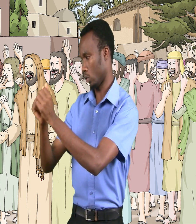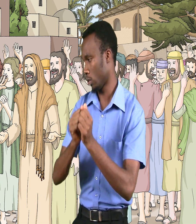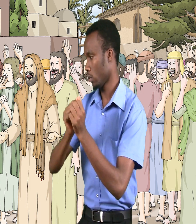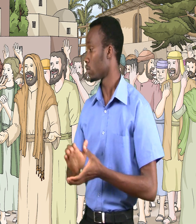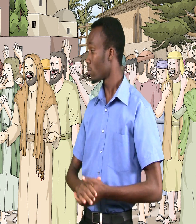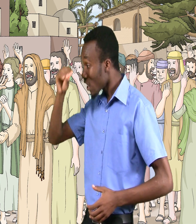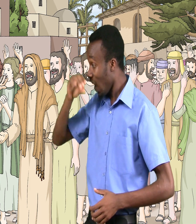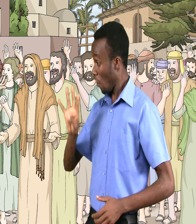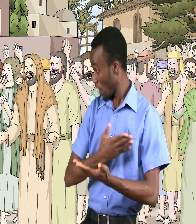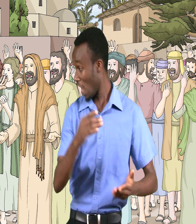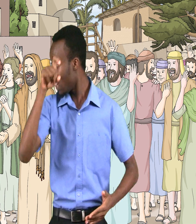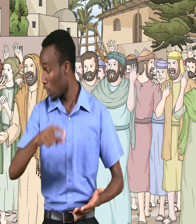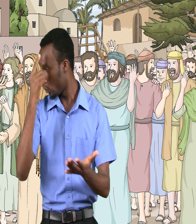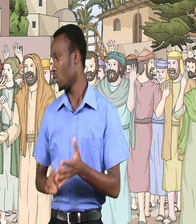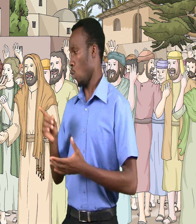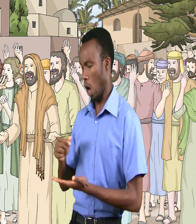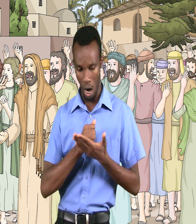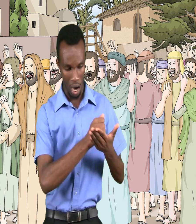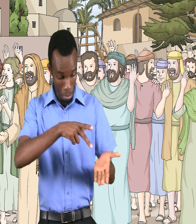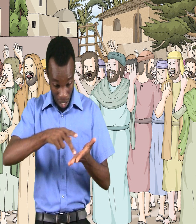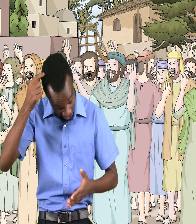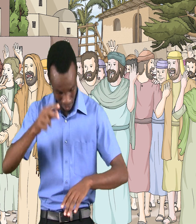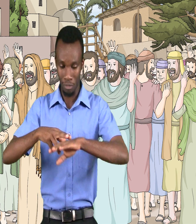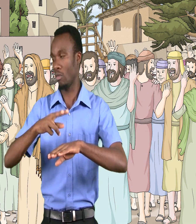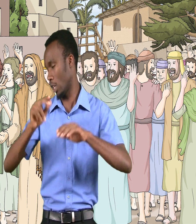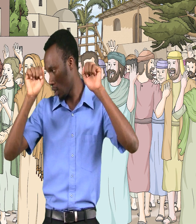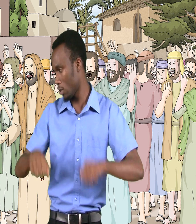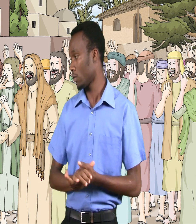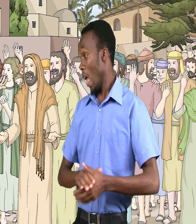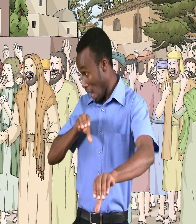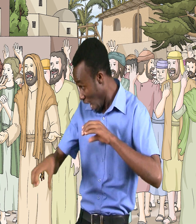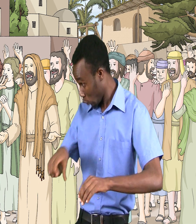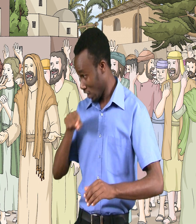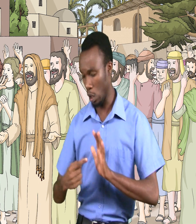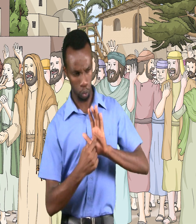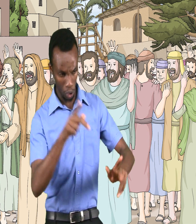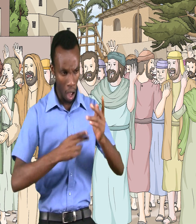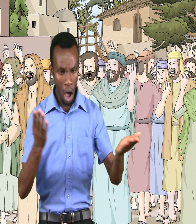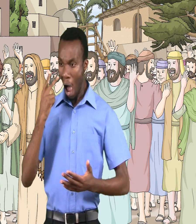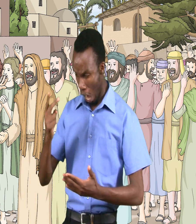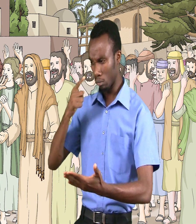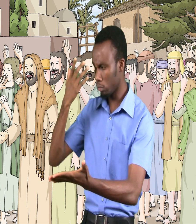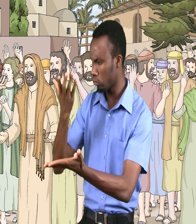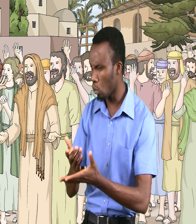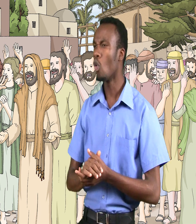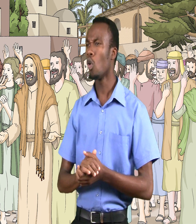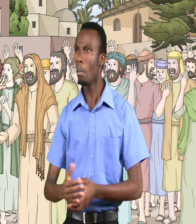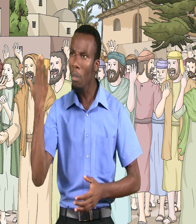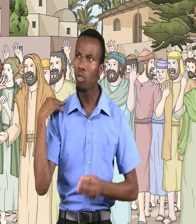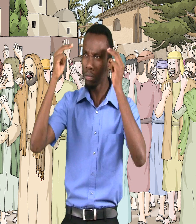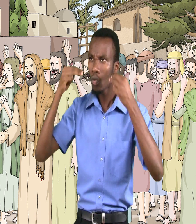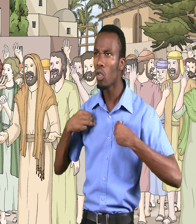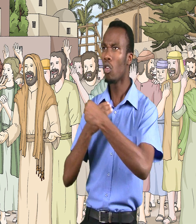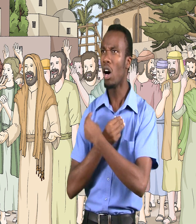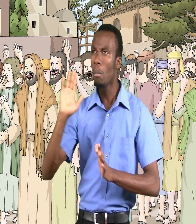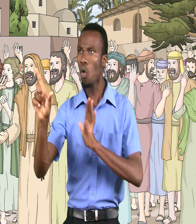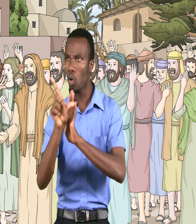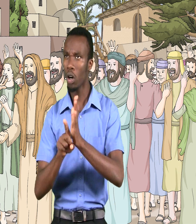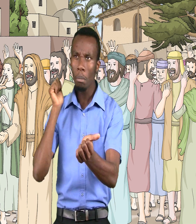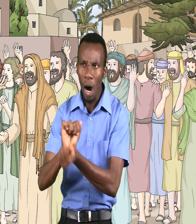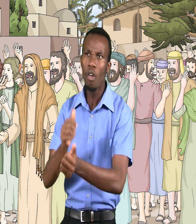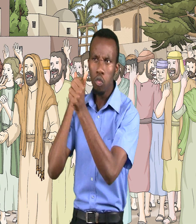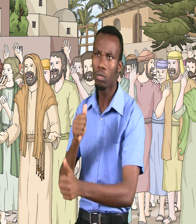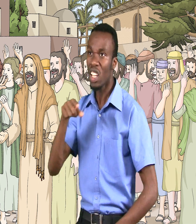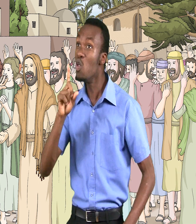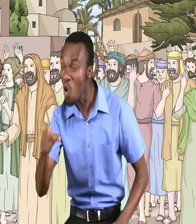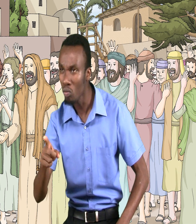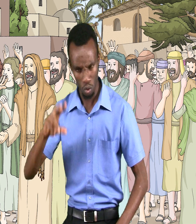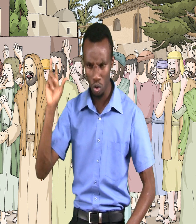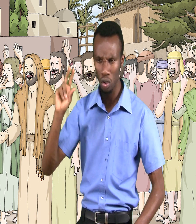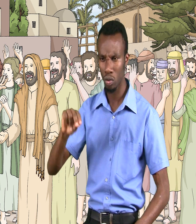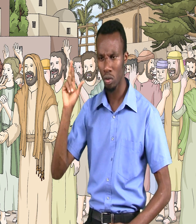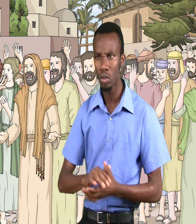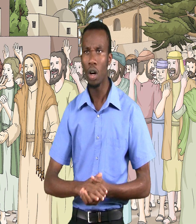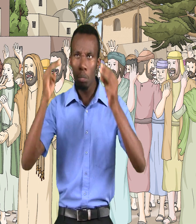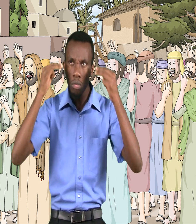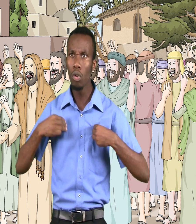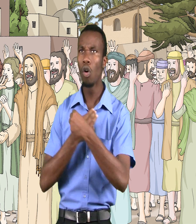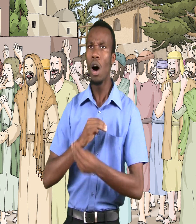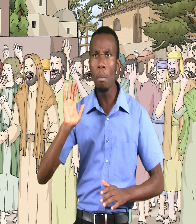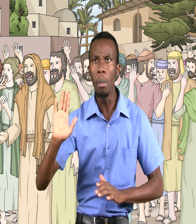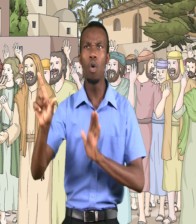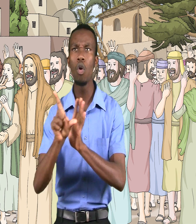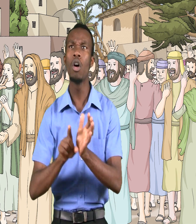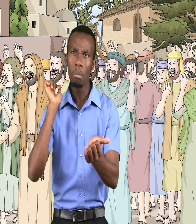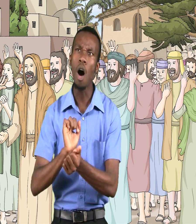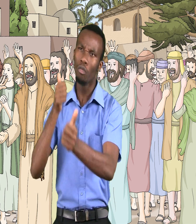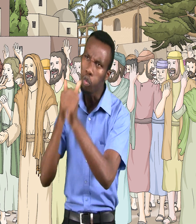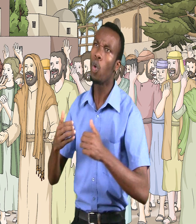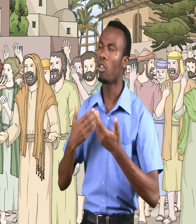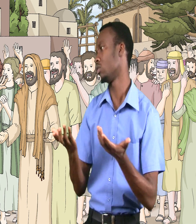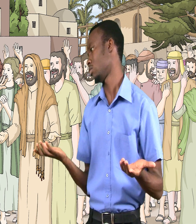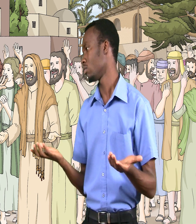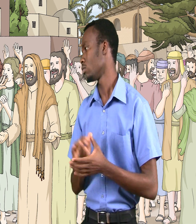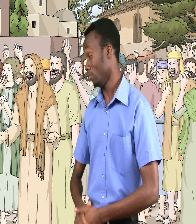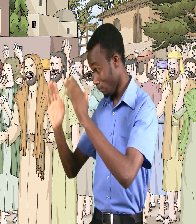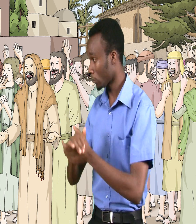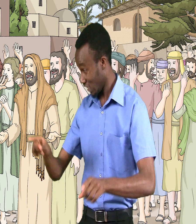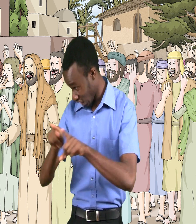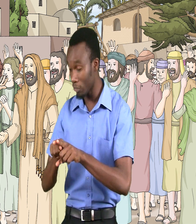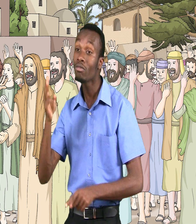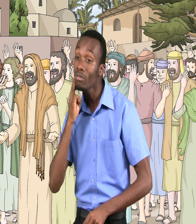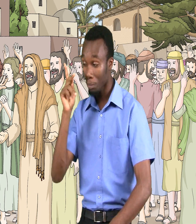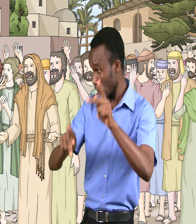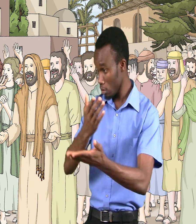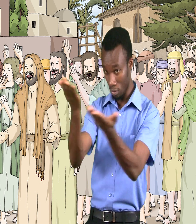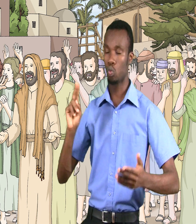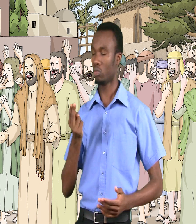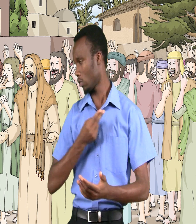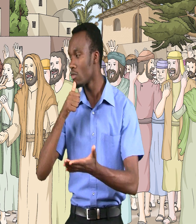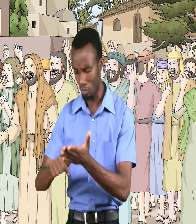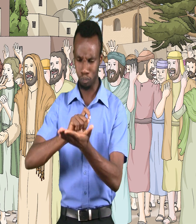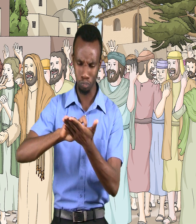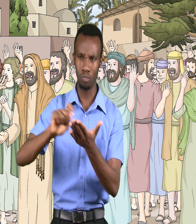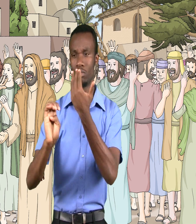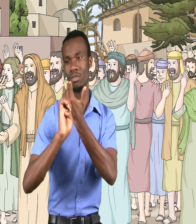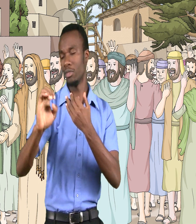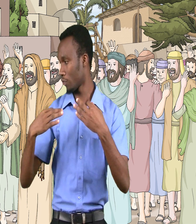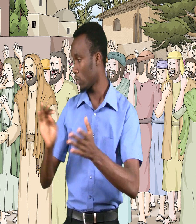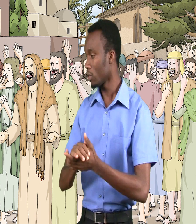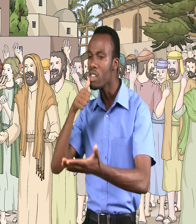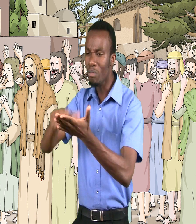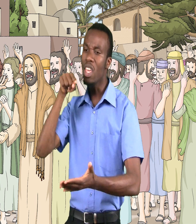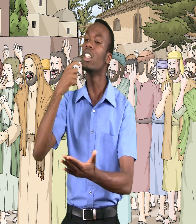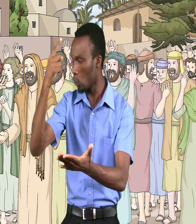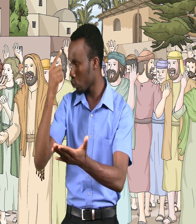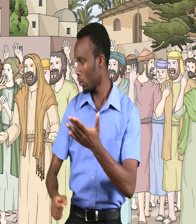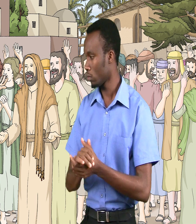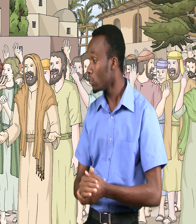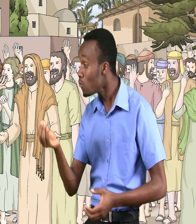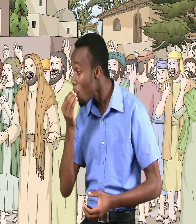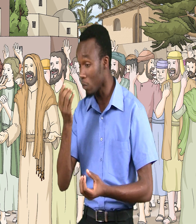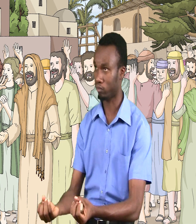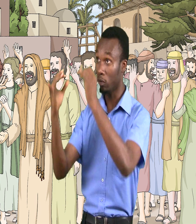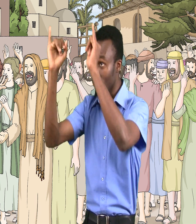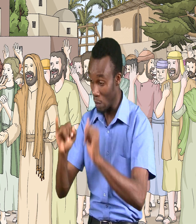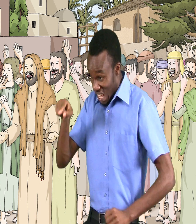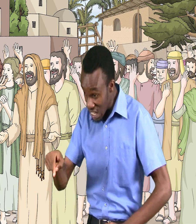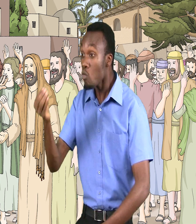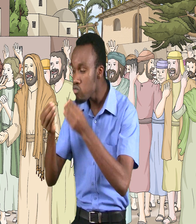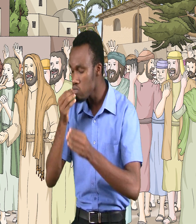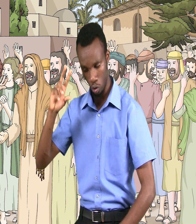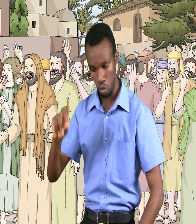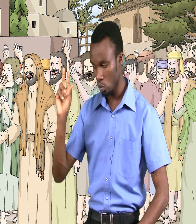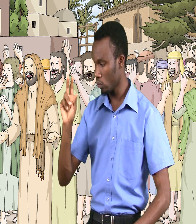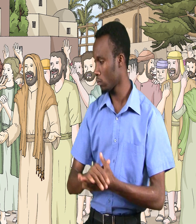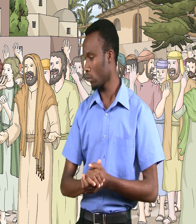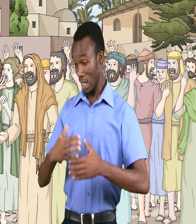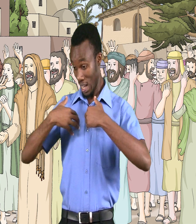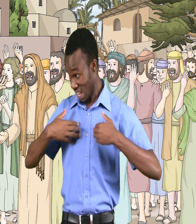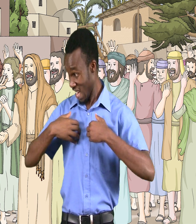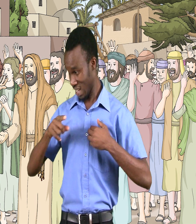Then everyone will know that there is no truth to these rumors about you, but that you also live in obedience to the law.